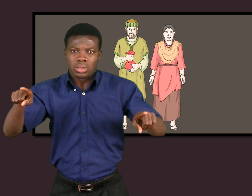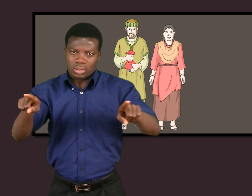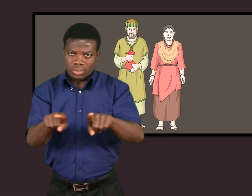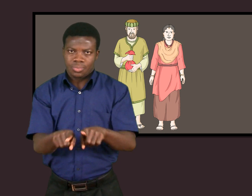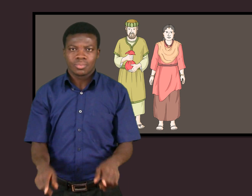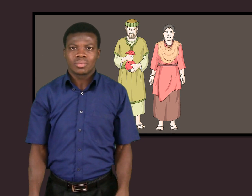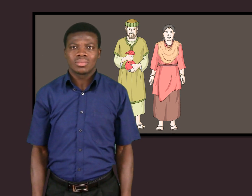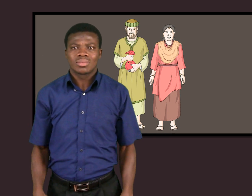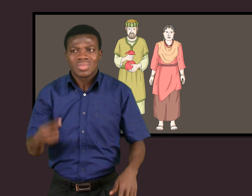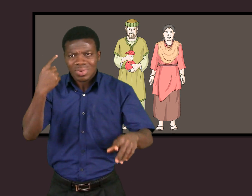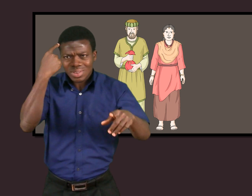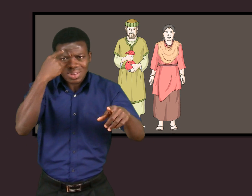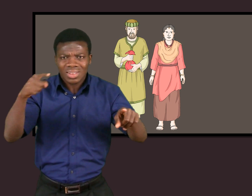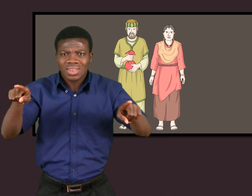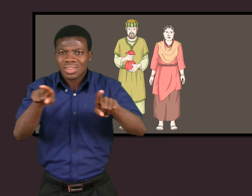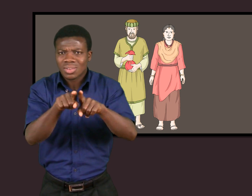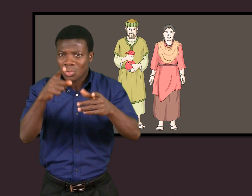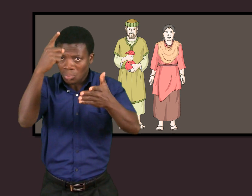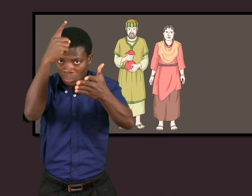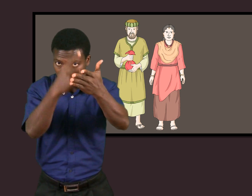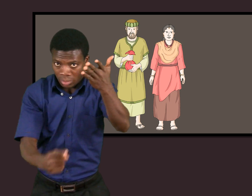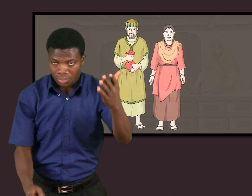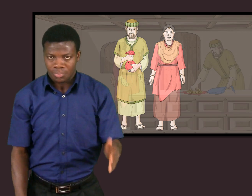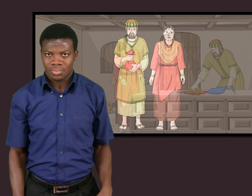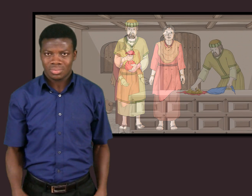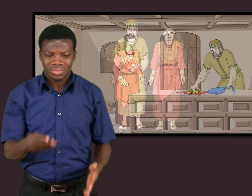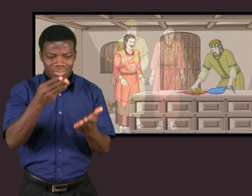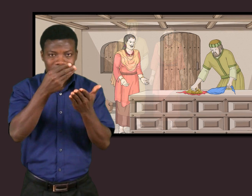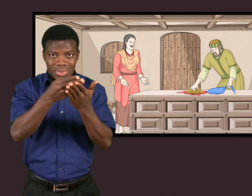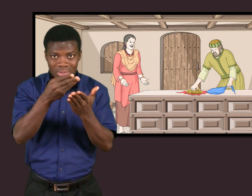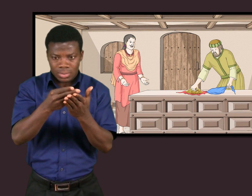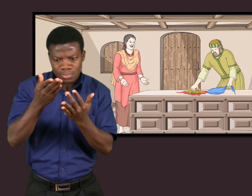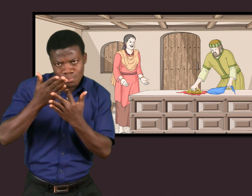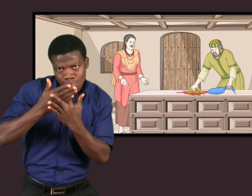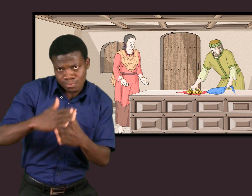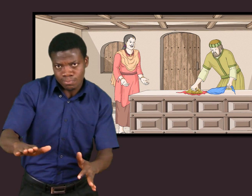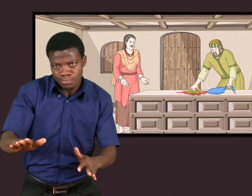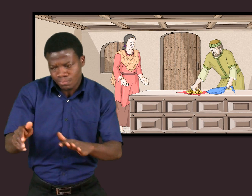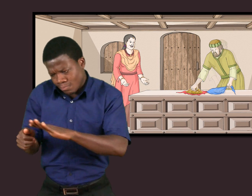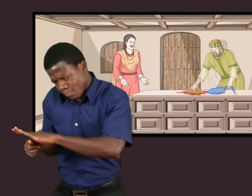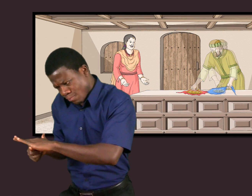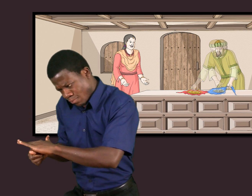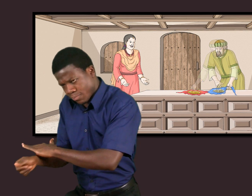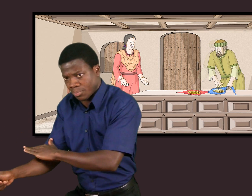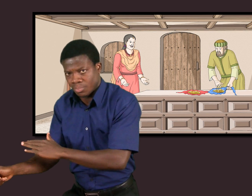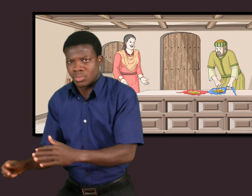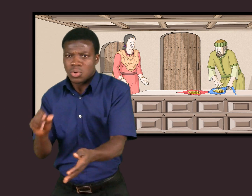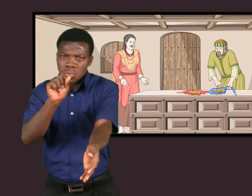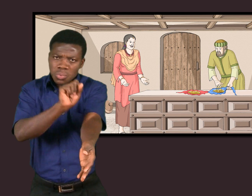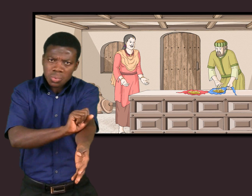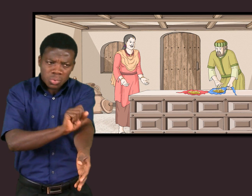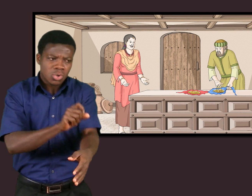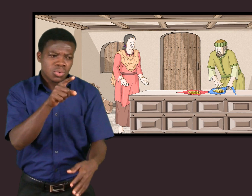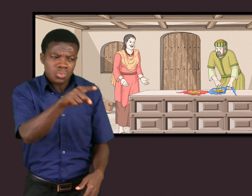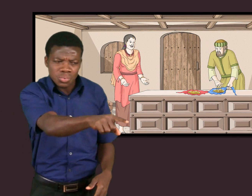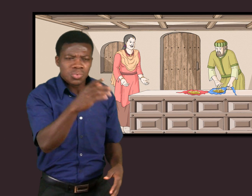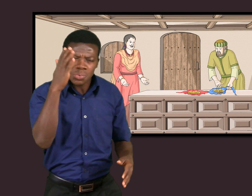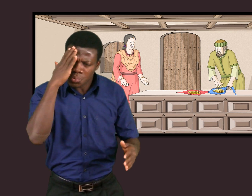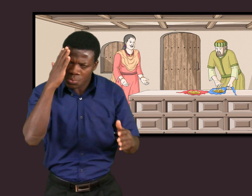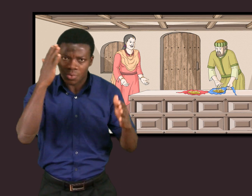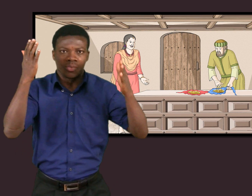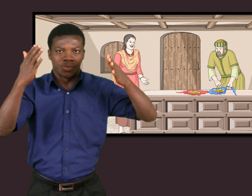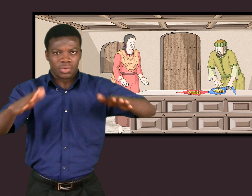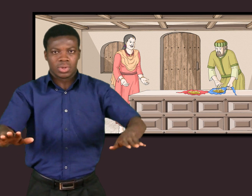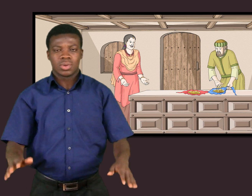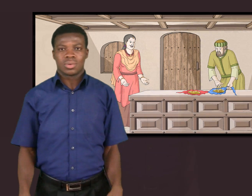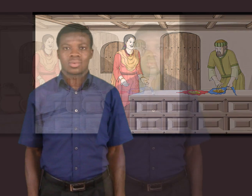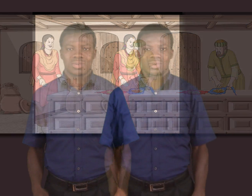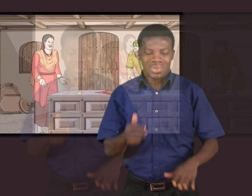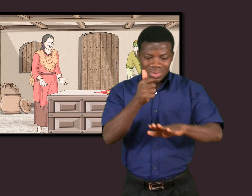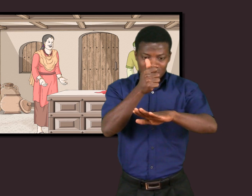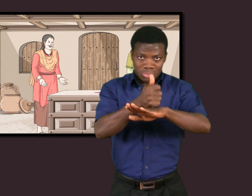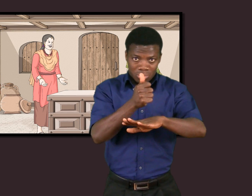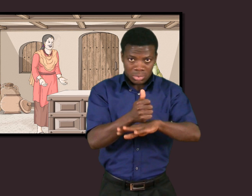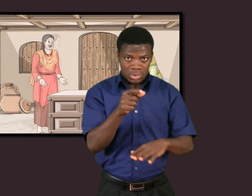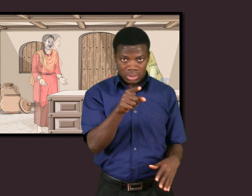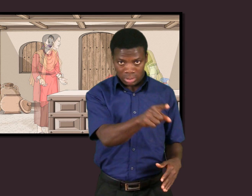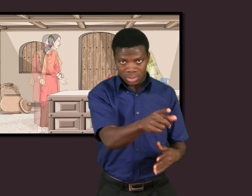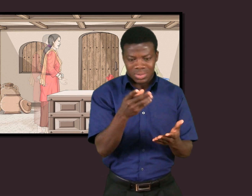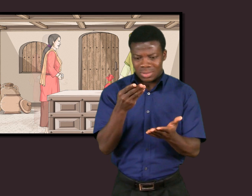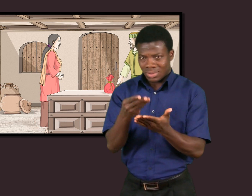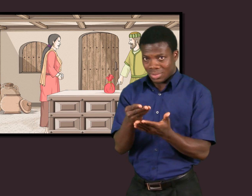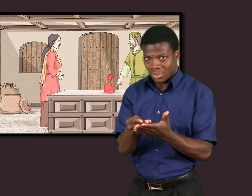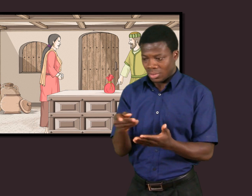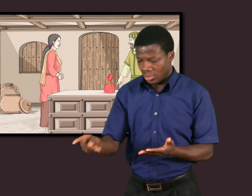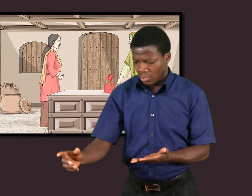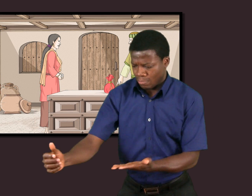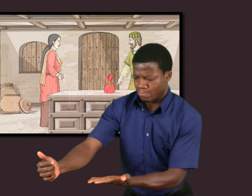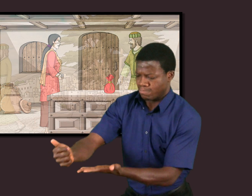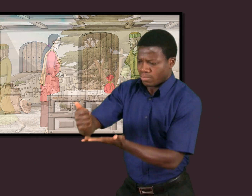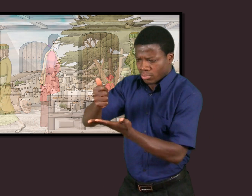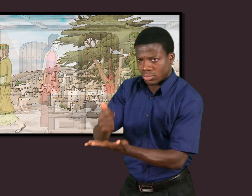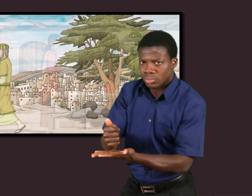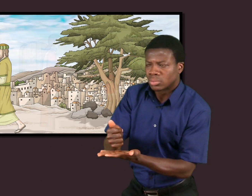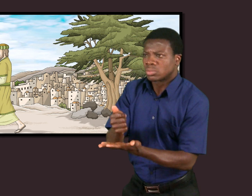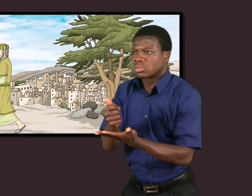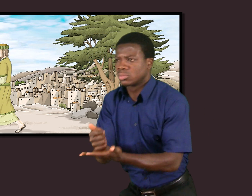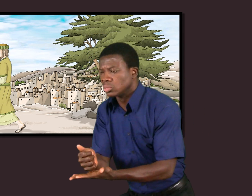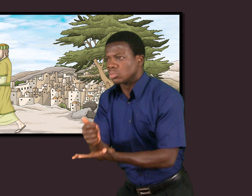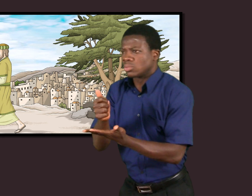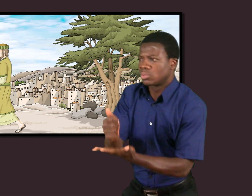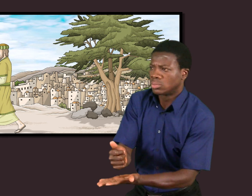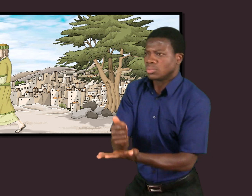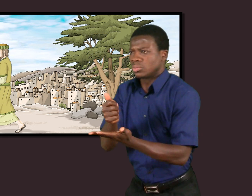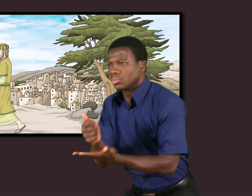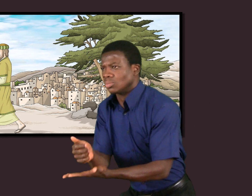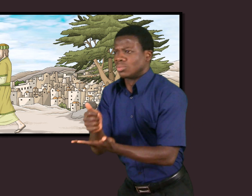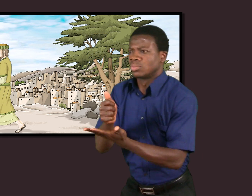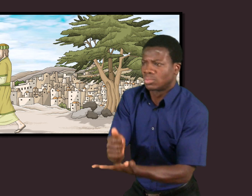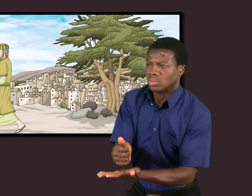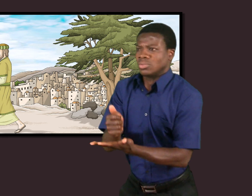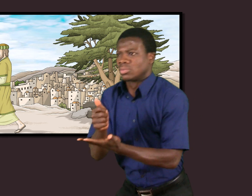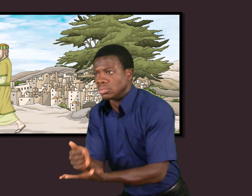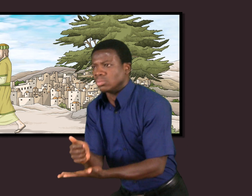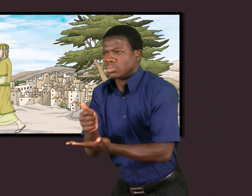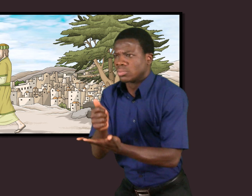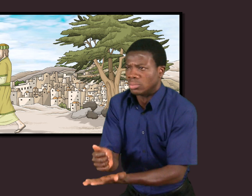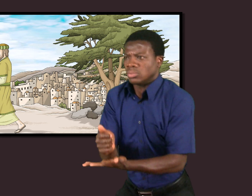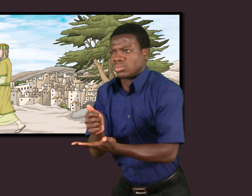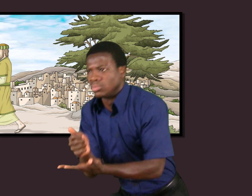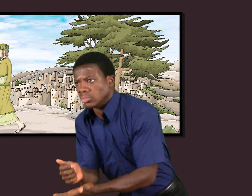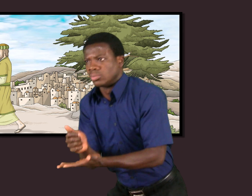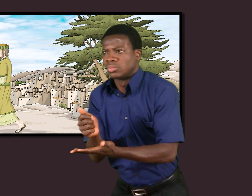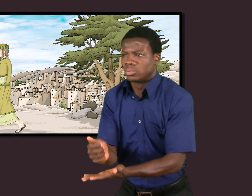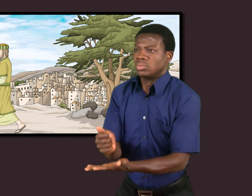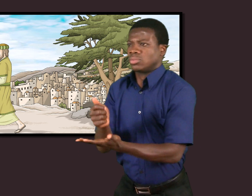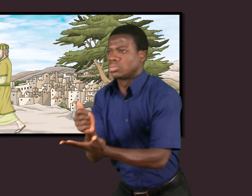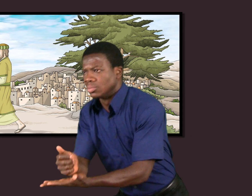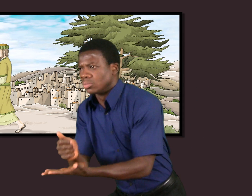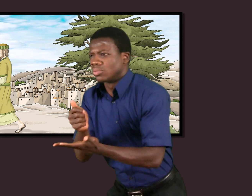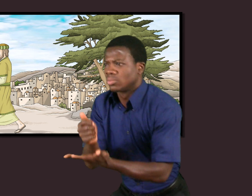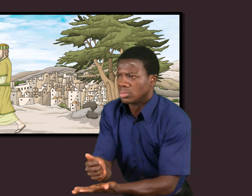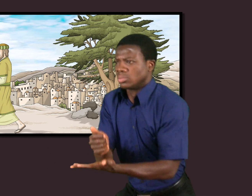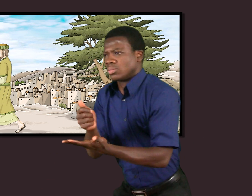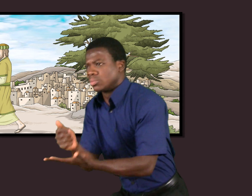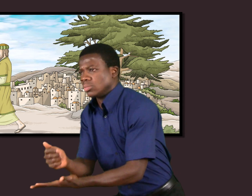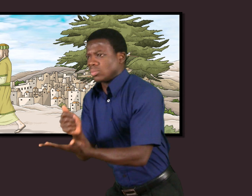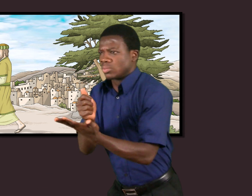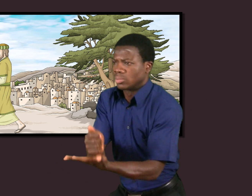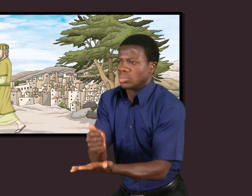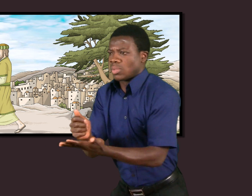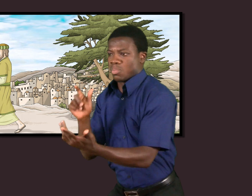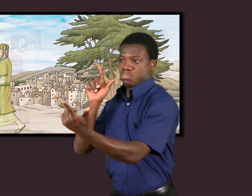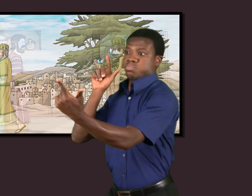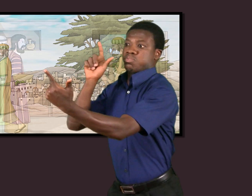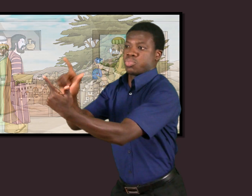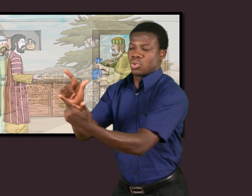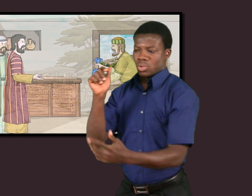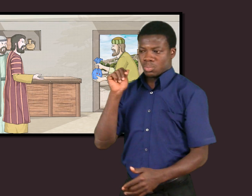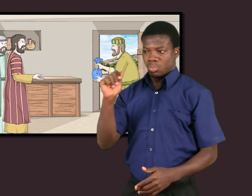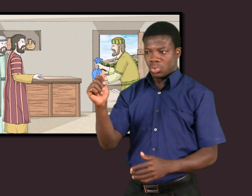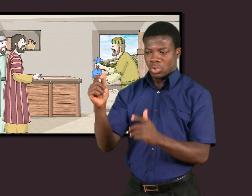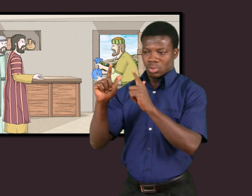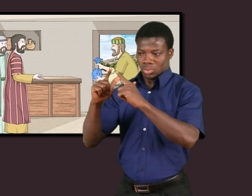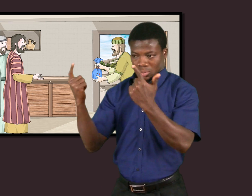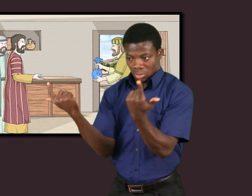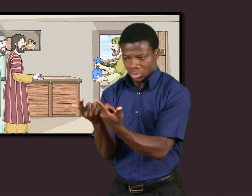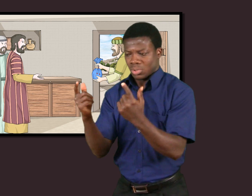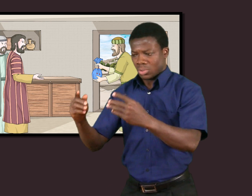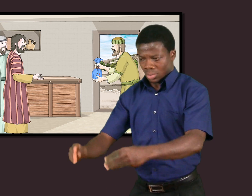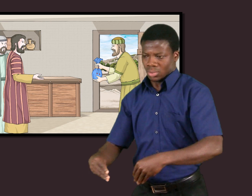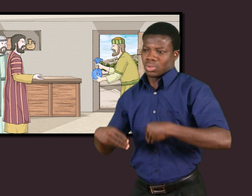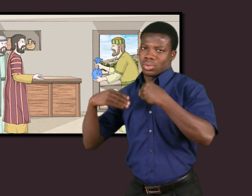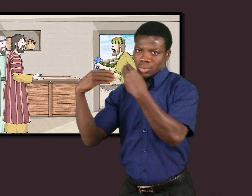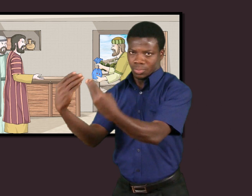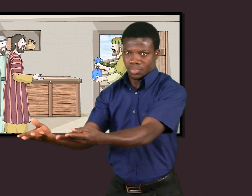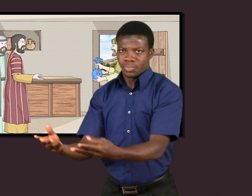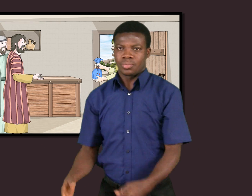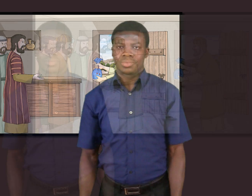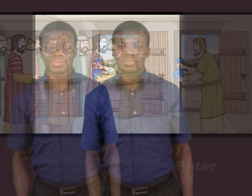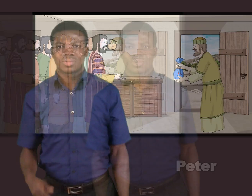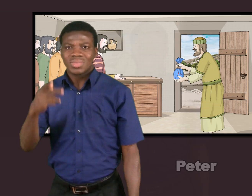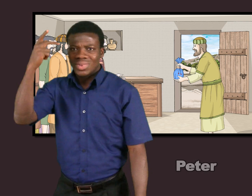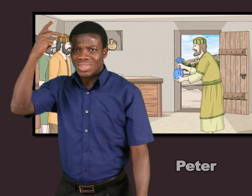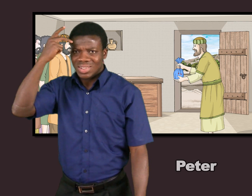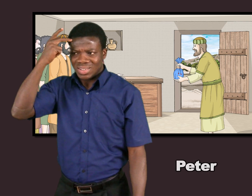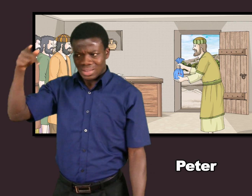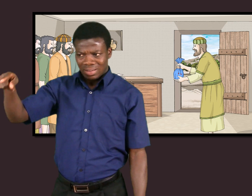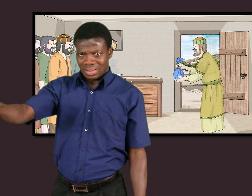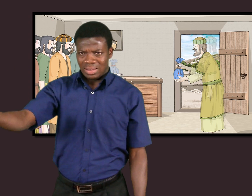With his wife’s full knowledge, he kept back some of the proceeds for himself, but brought a portion and laid it at the apostles’ feet.